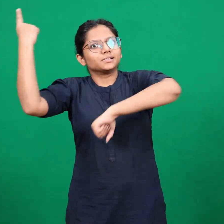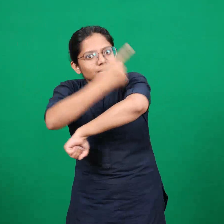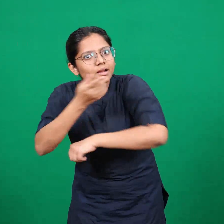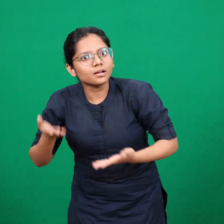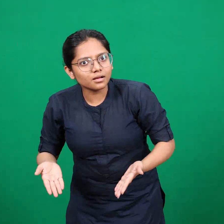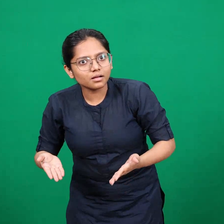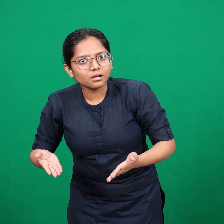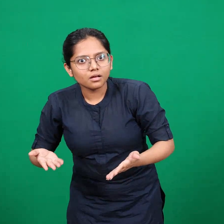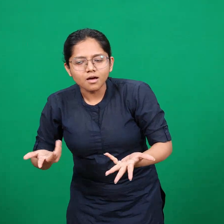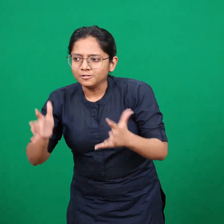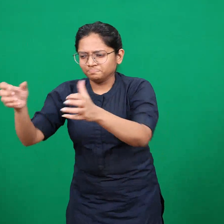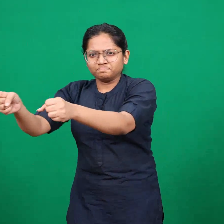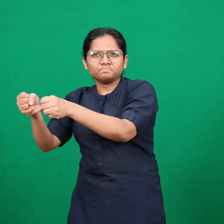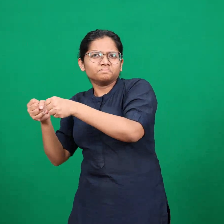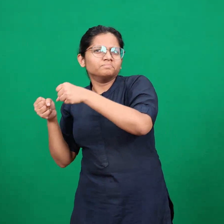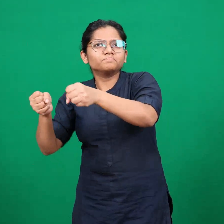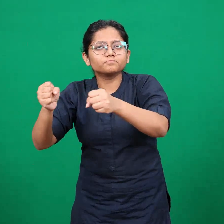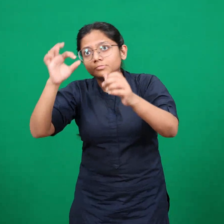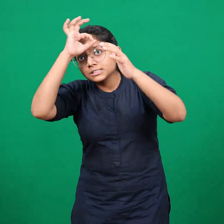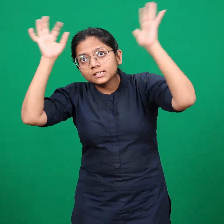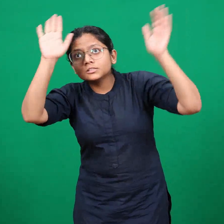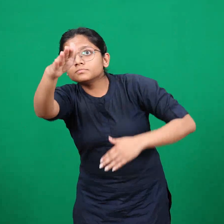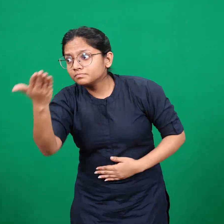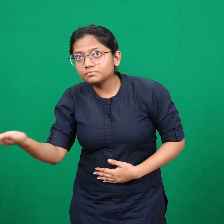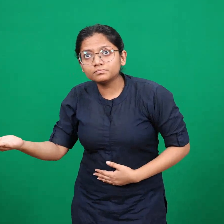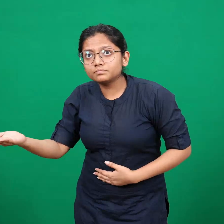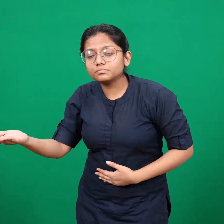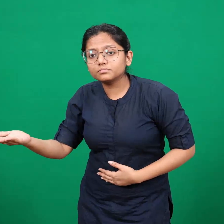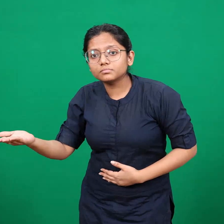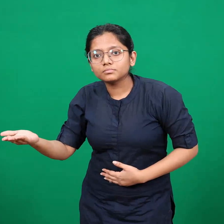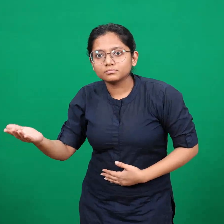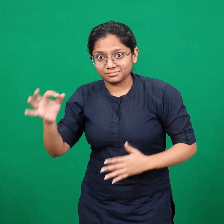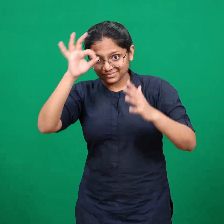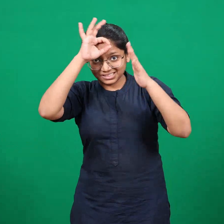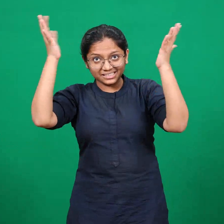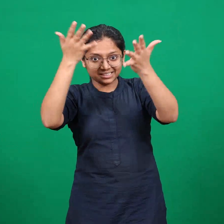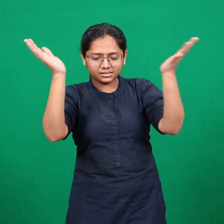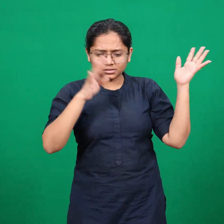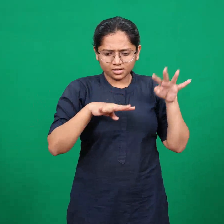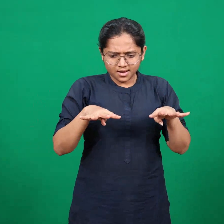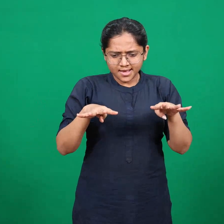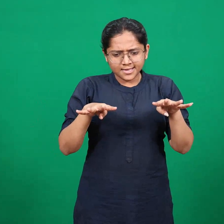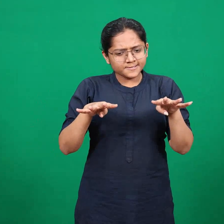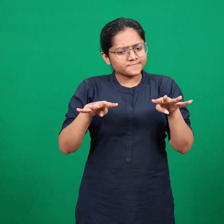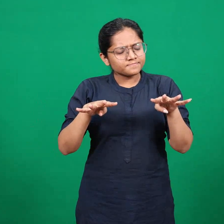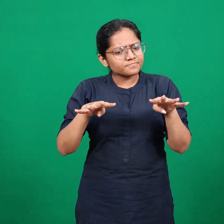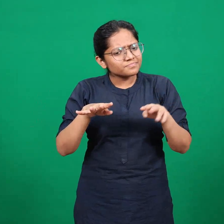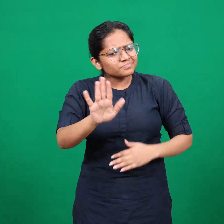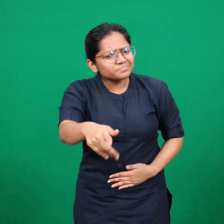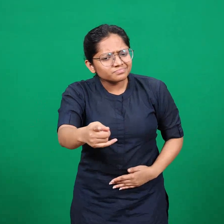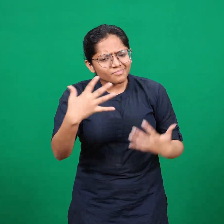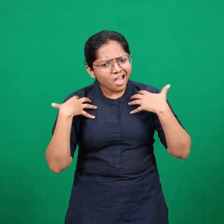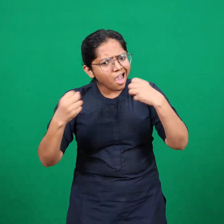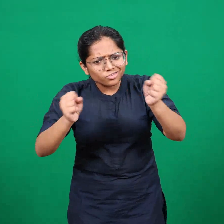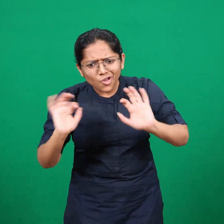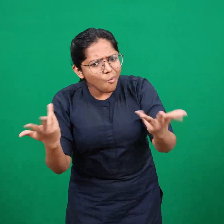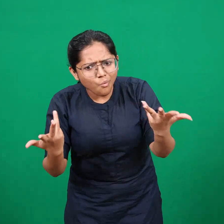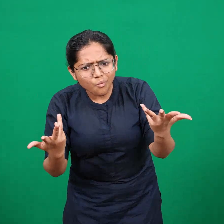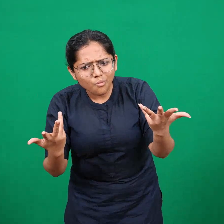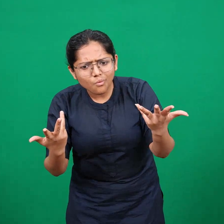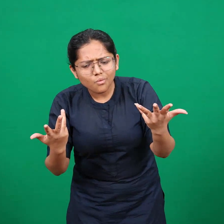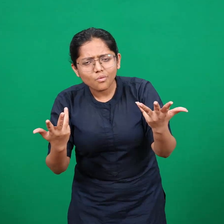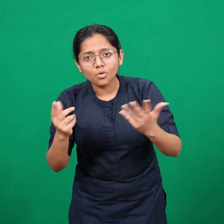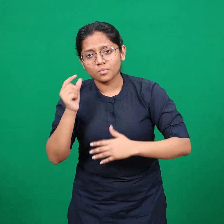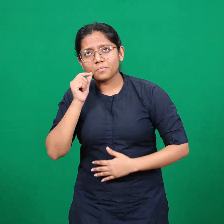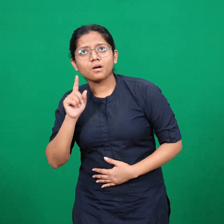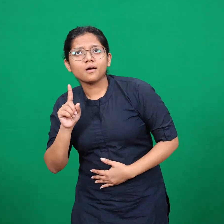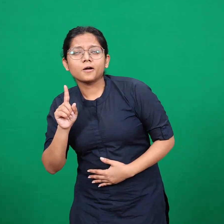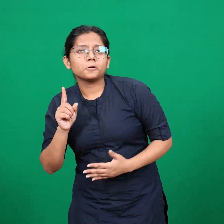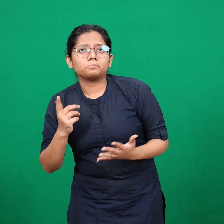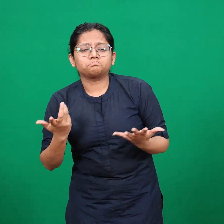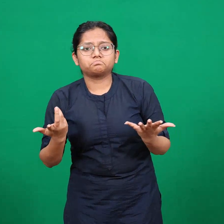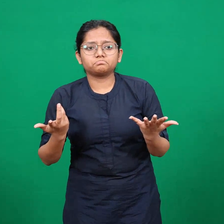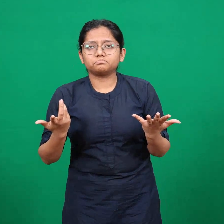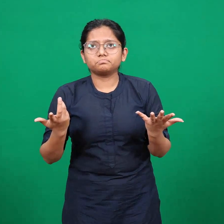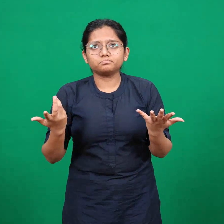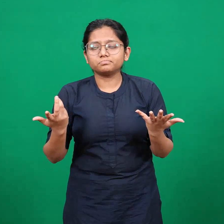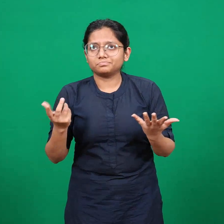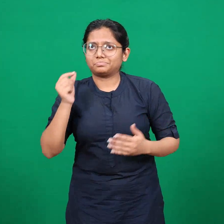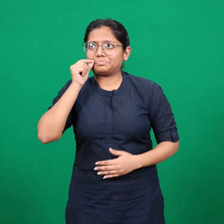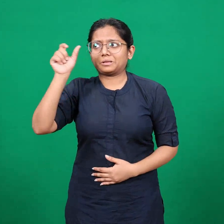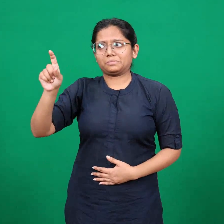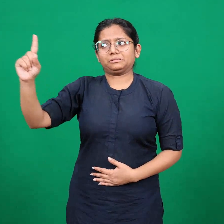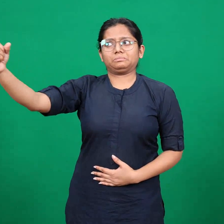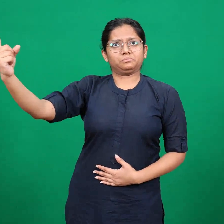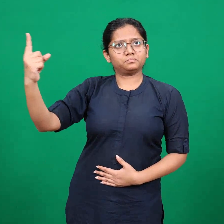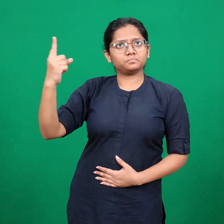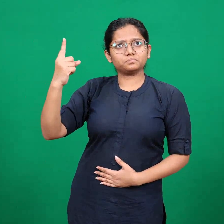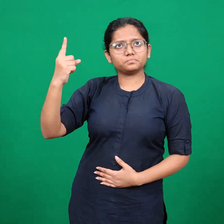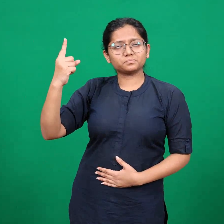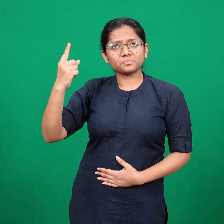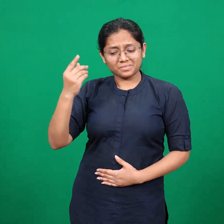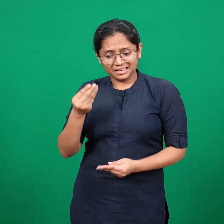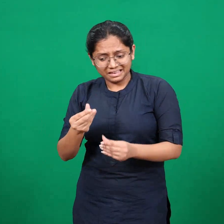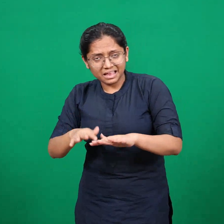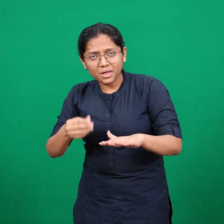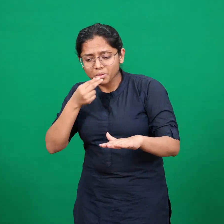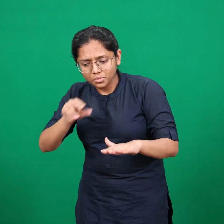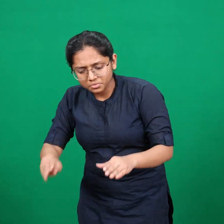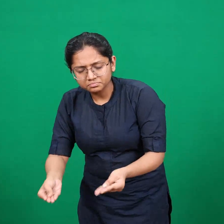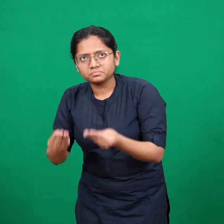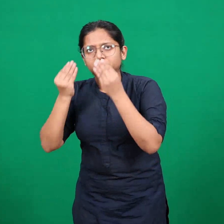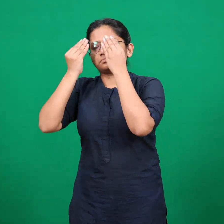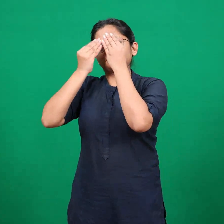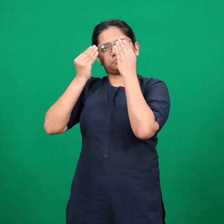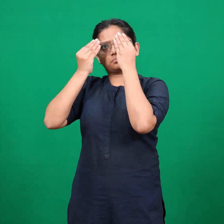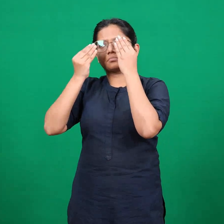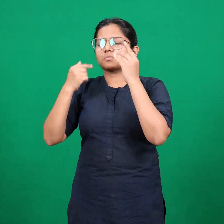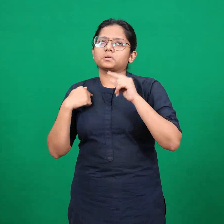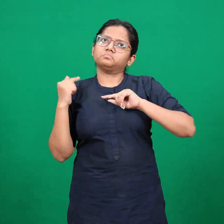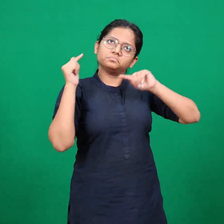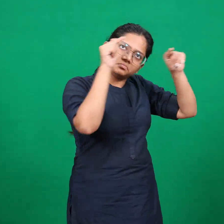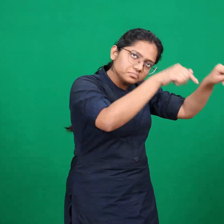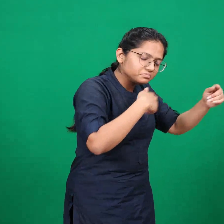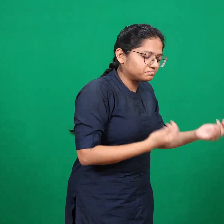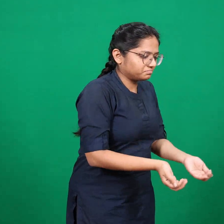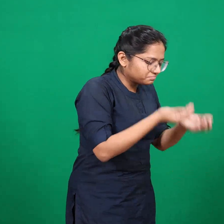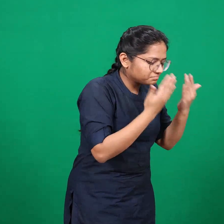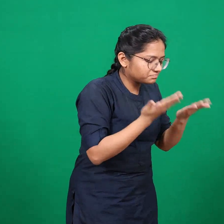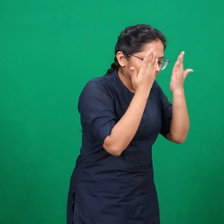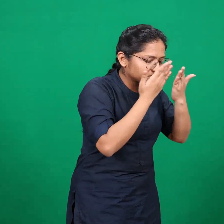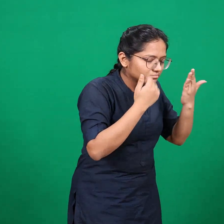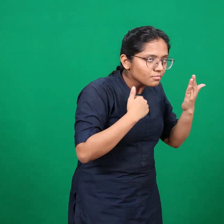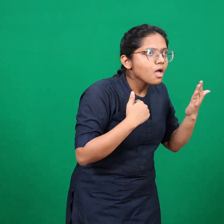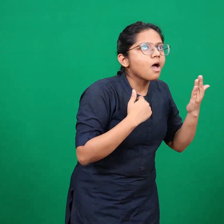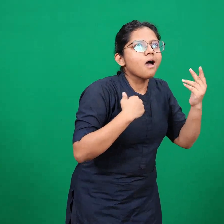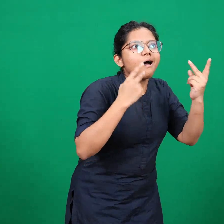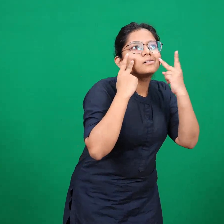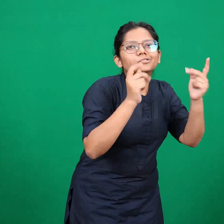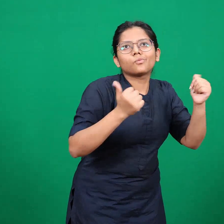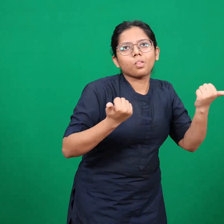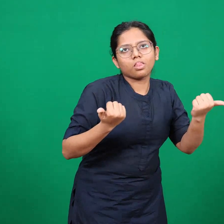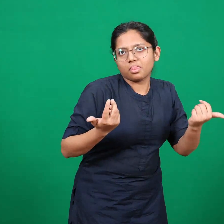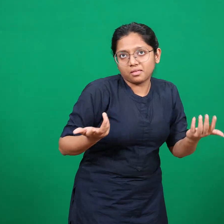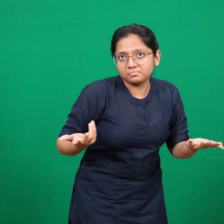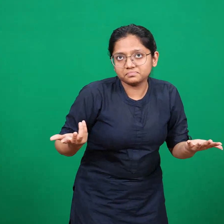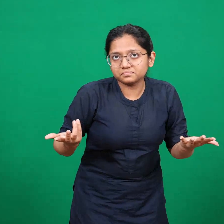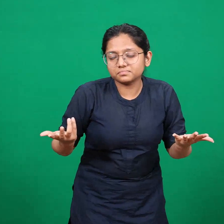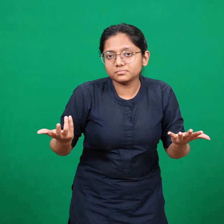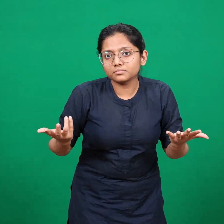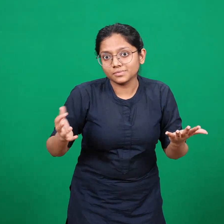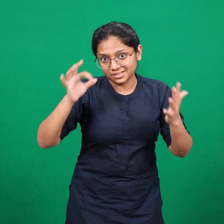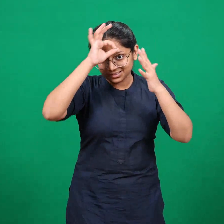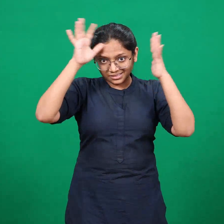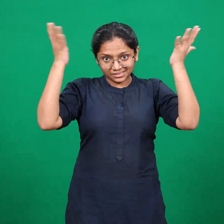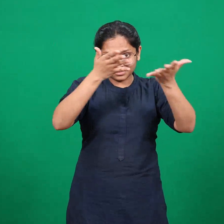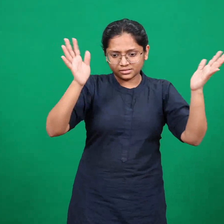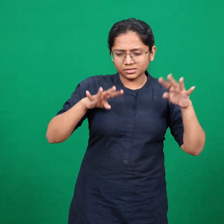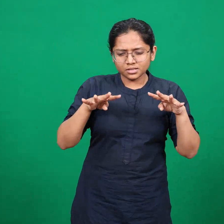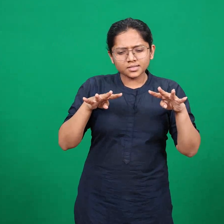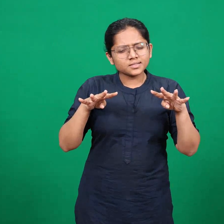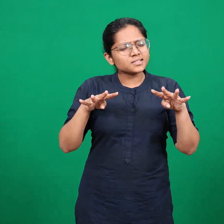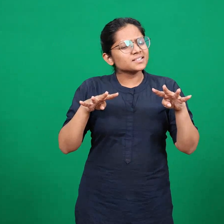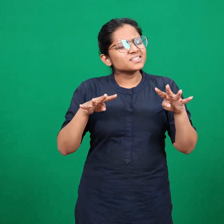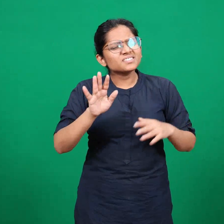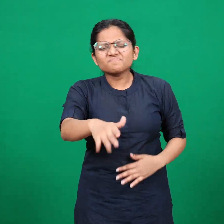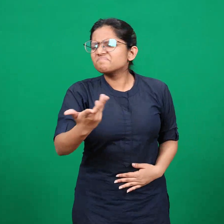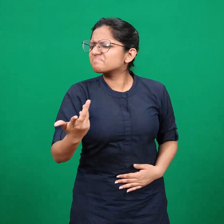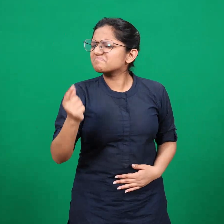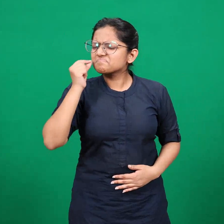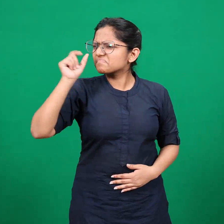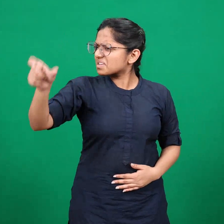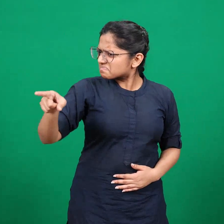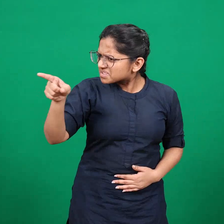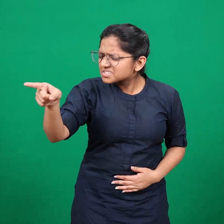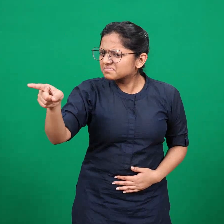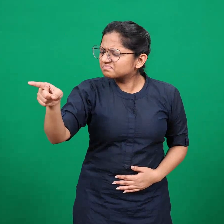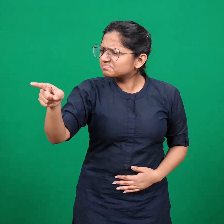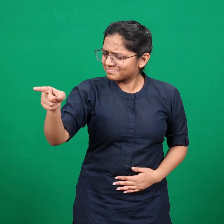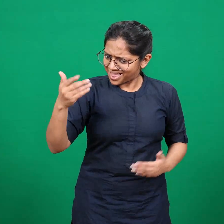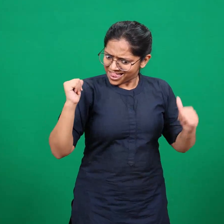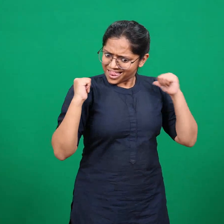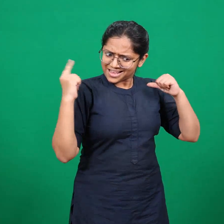So the Pharisees also asked him how he had received his sight. The man answered, "He put mud on my eyes, and I washed, and now I can see."